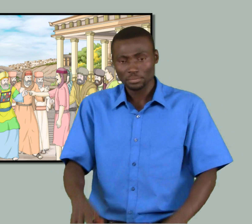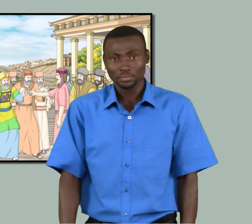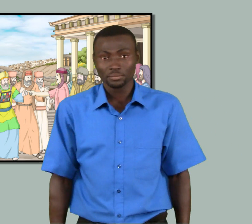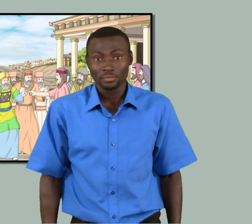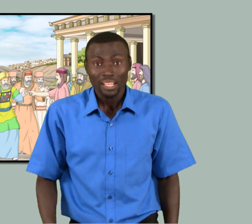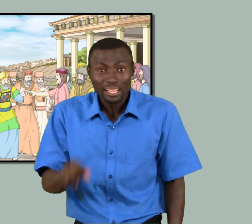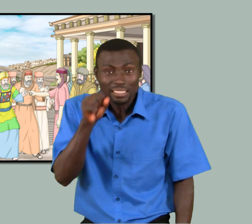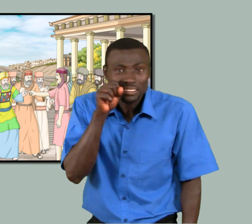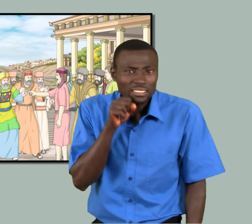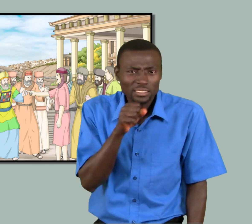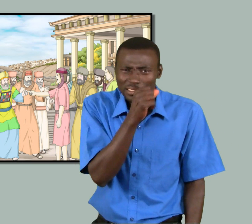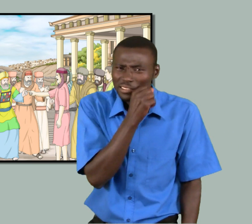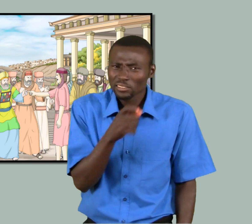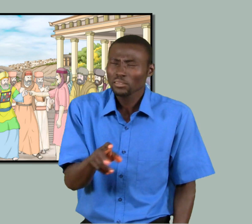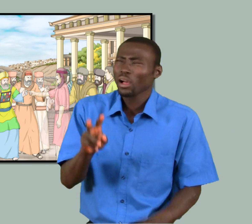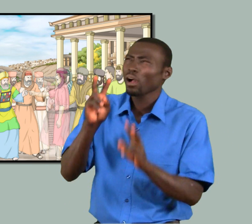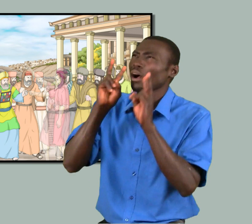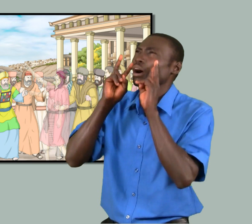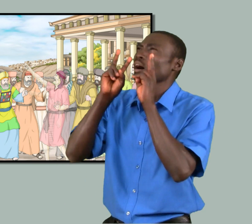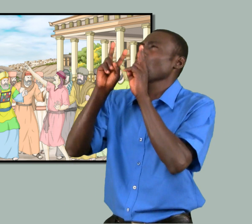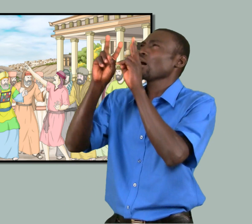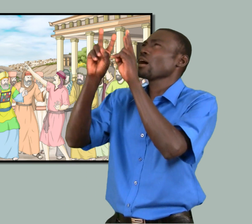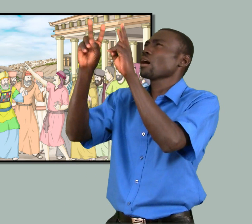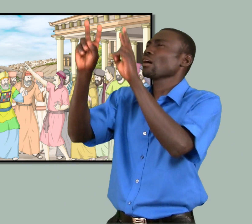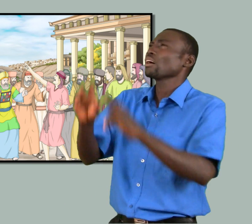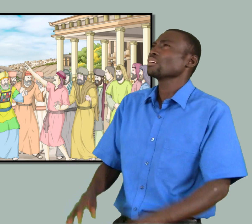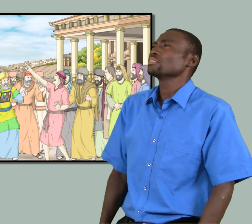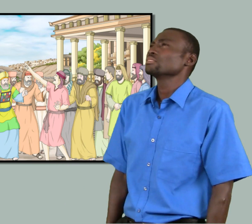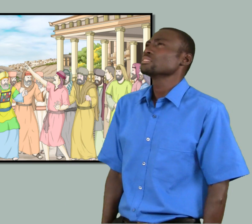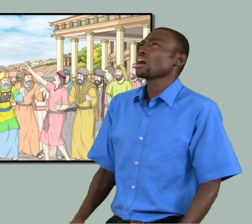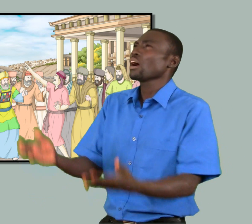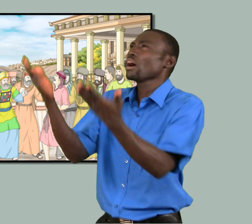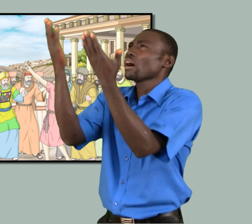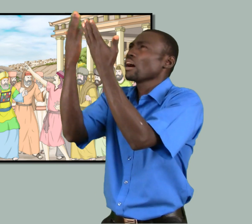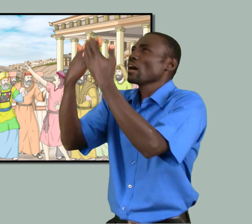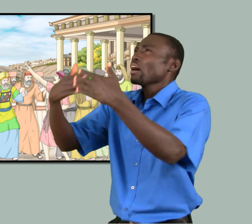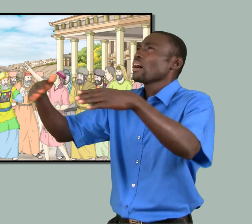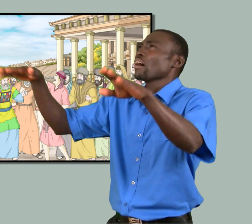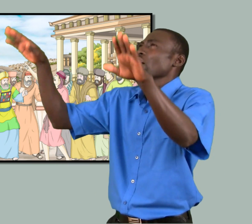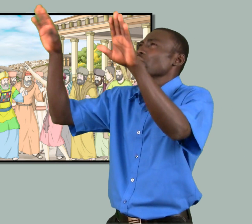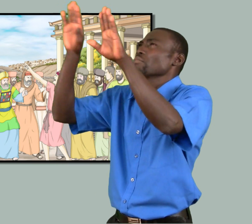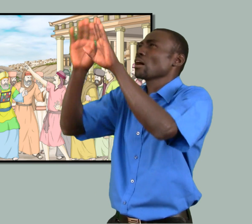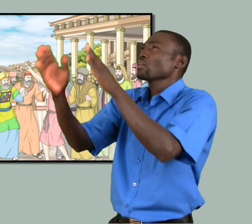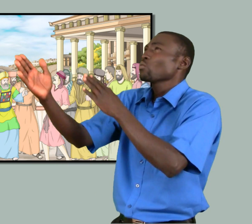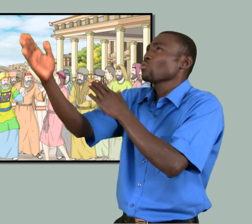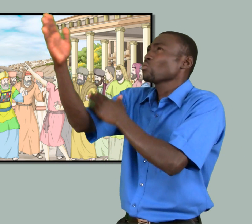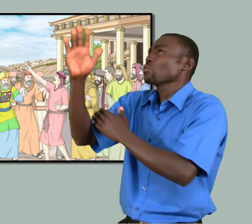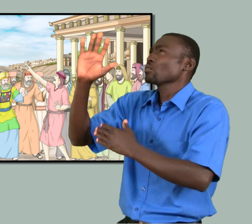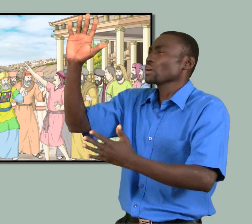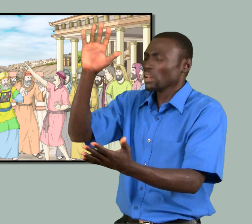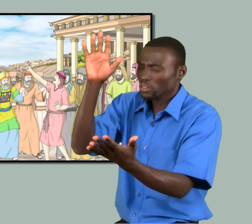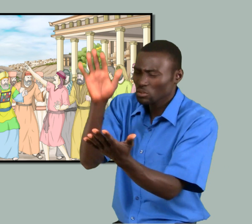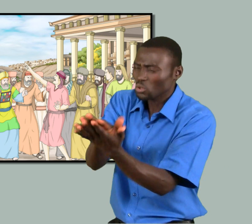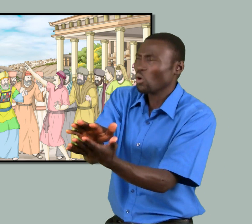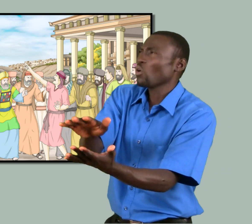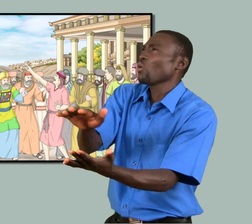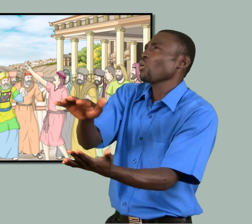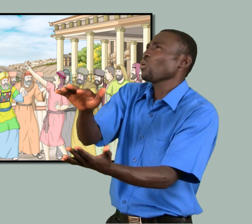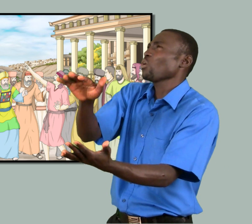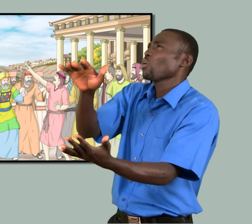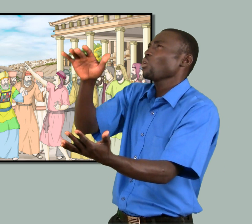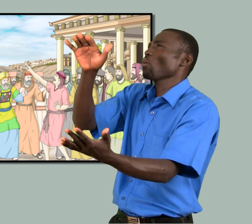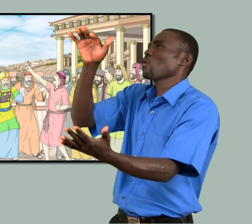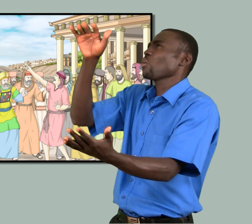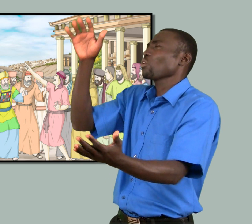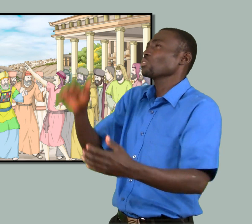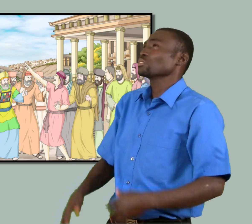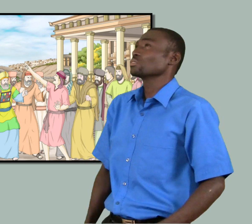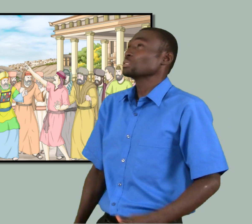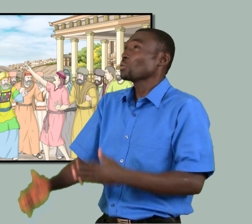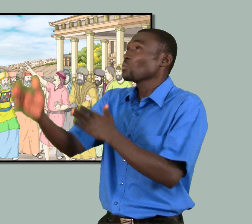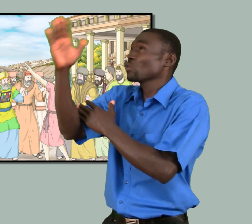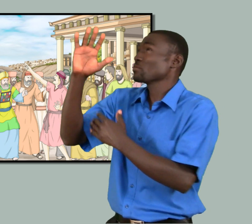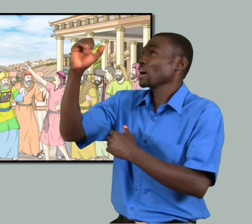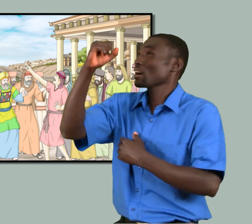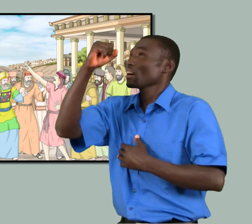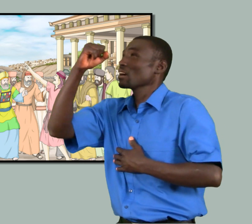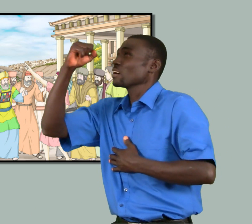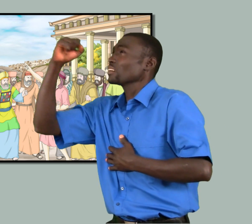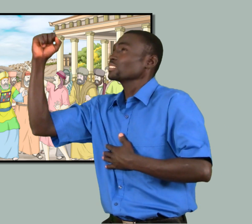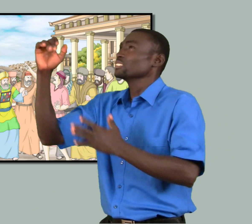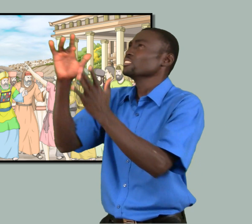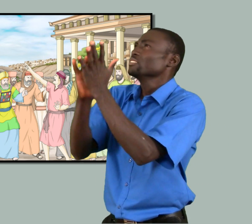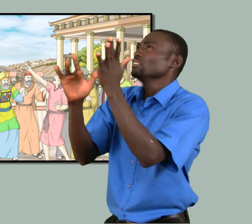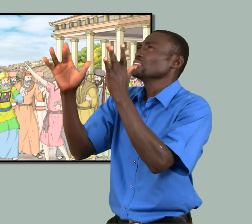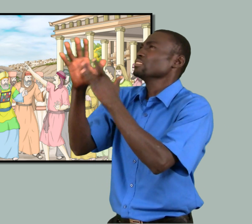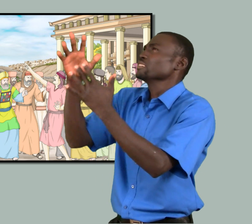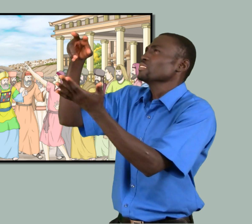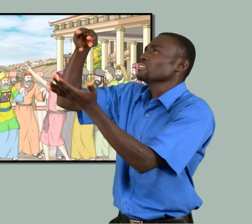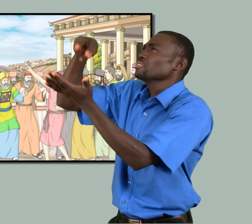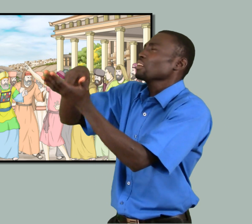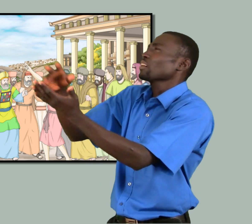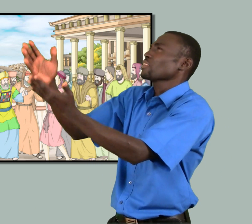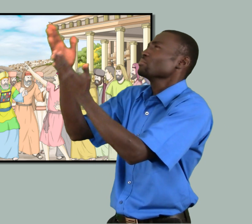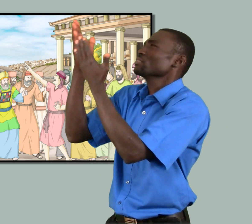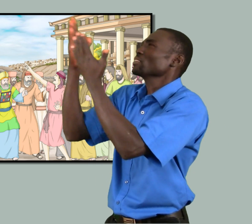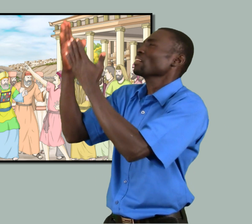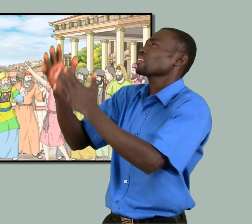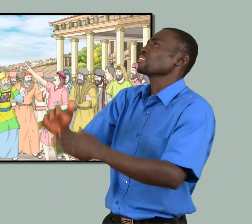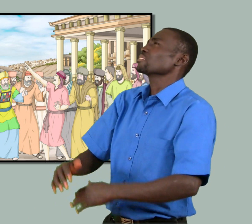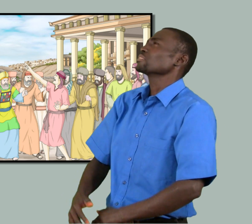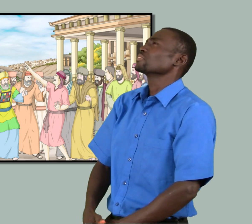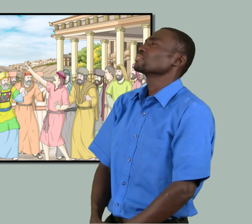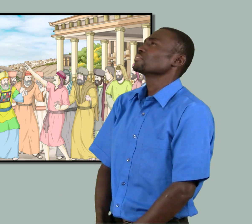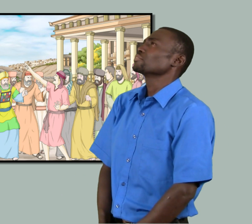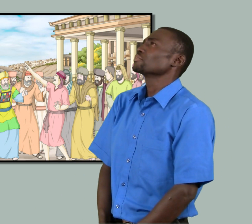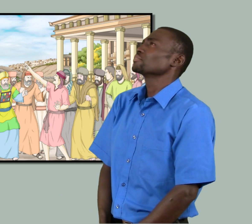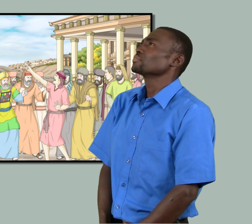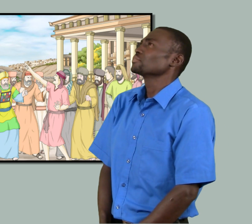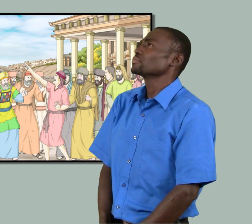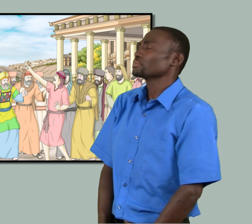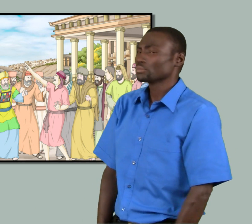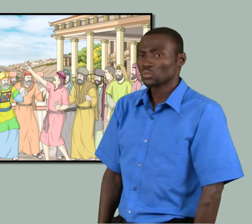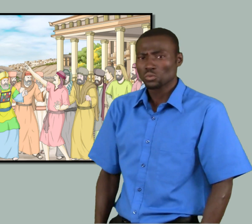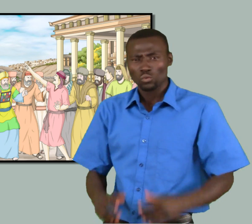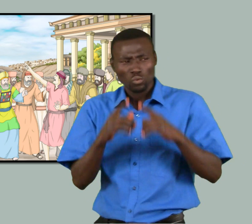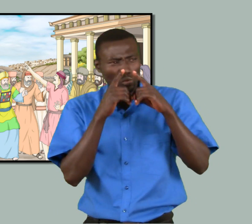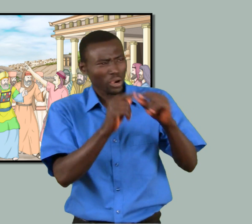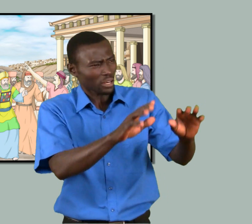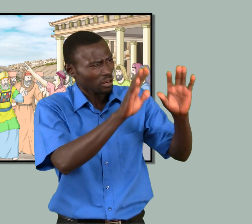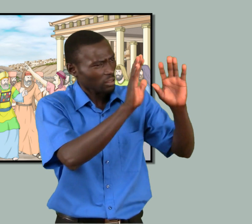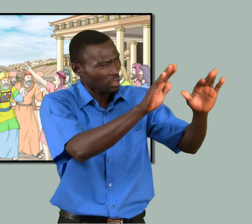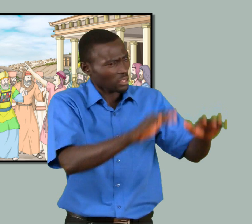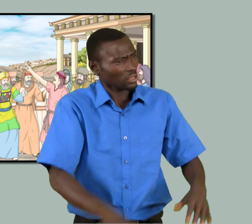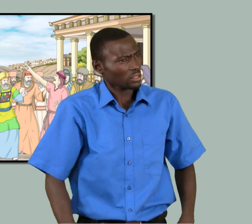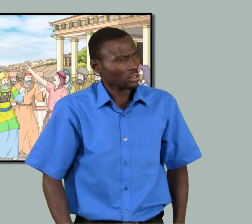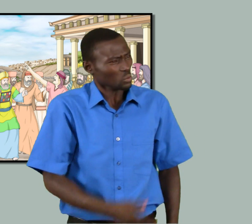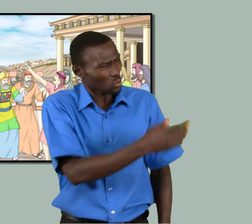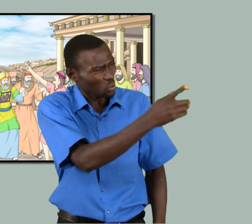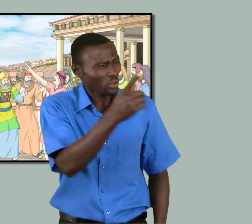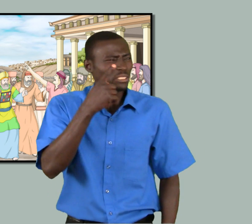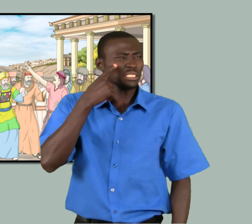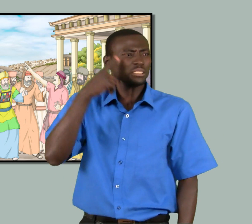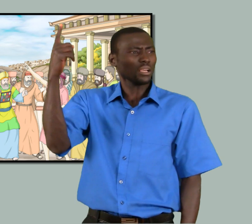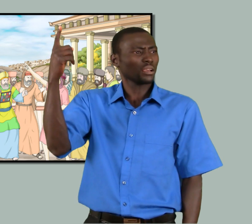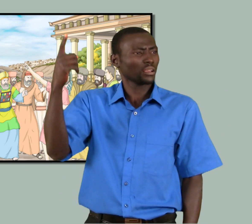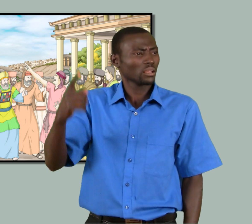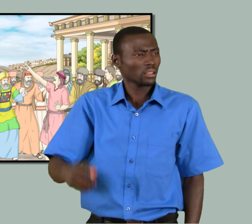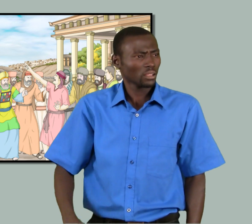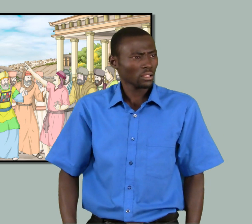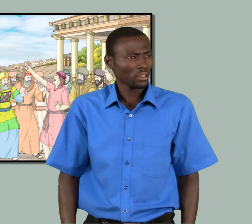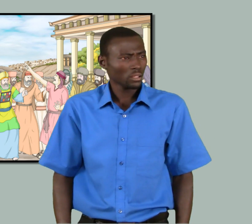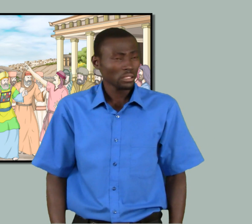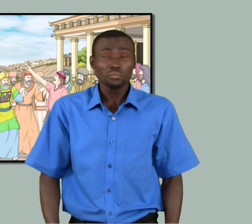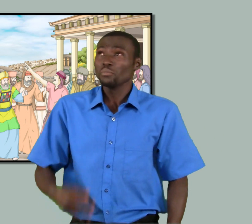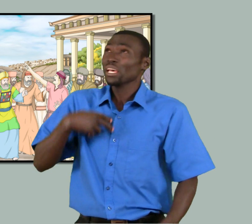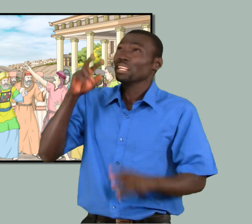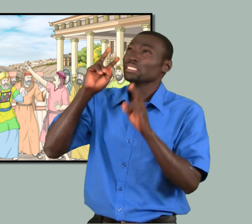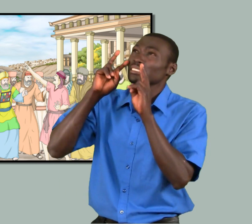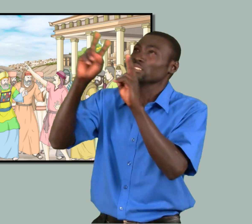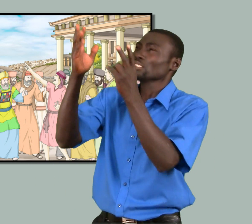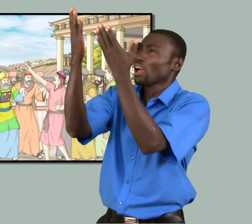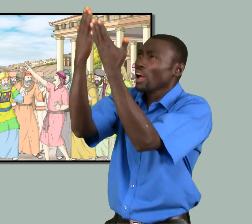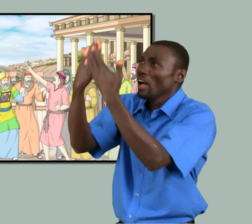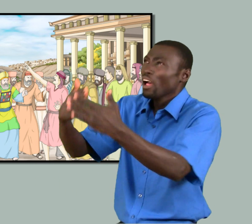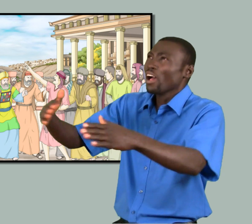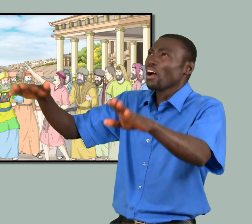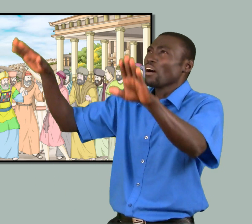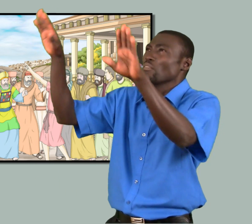But Stephen, full of the Holy Spirit, looked intently into heaven and saw the glory of God and Jesus standing at the right hand of God.